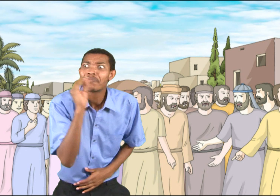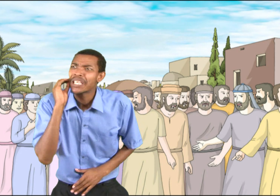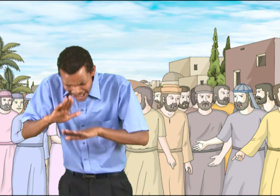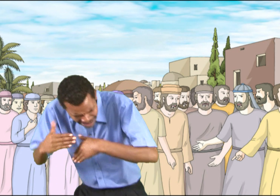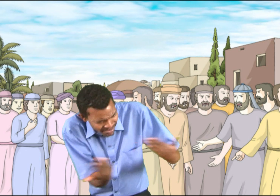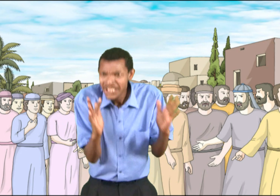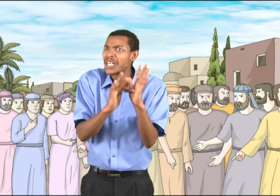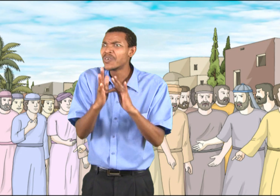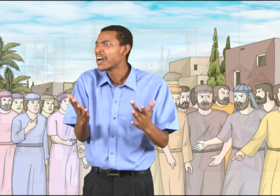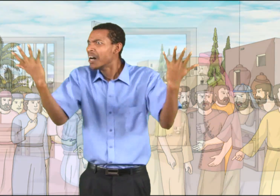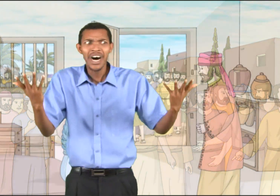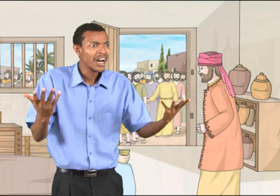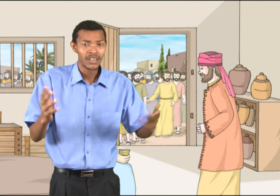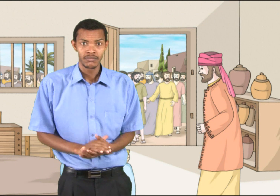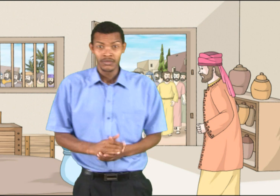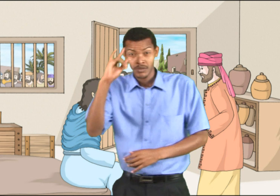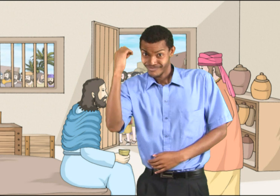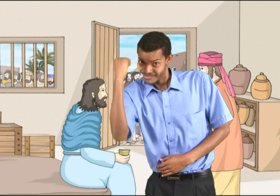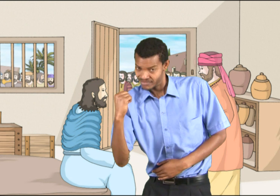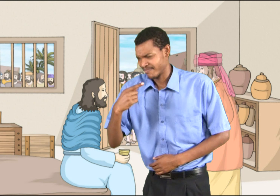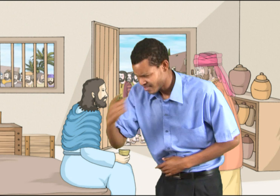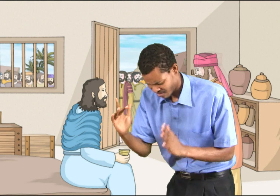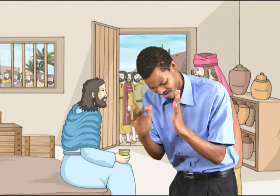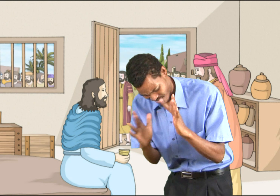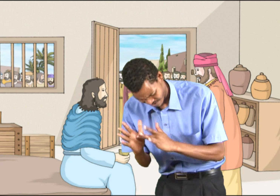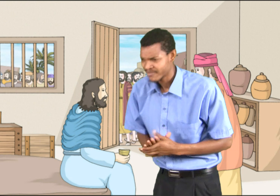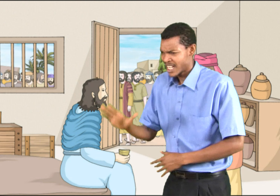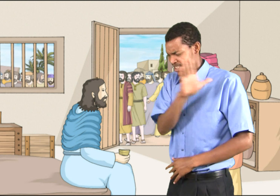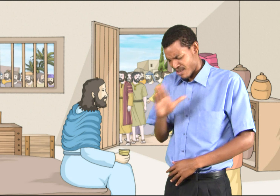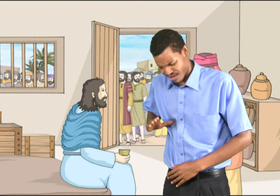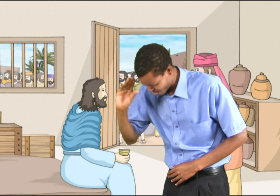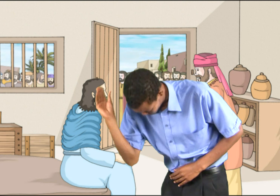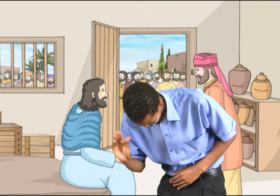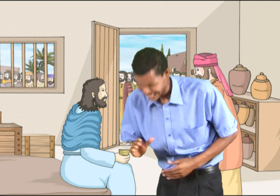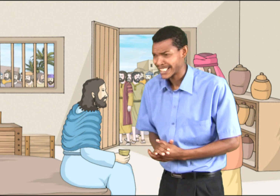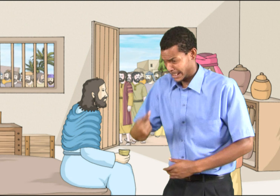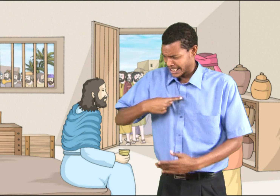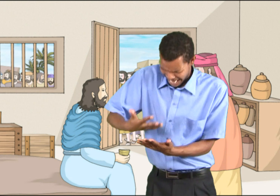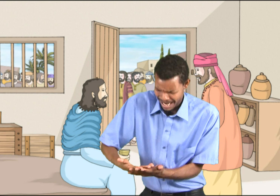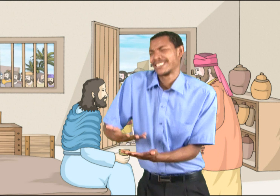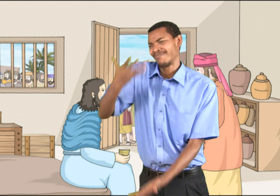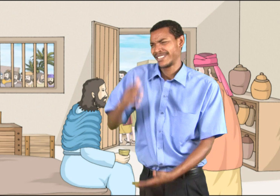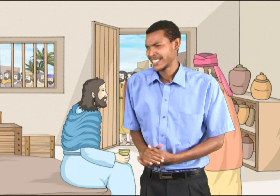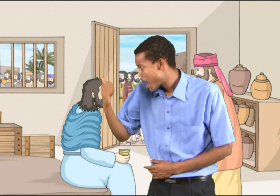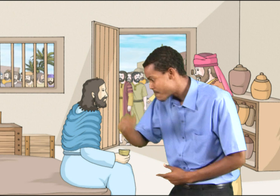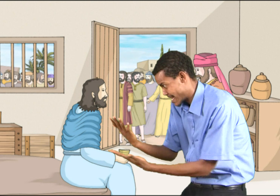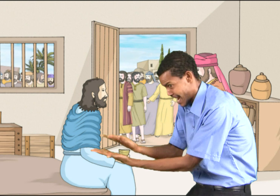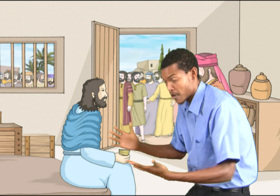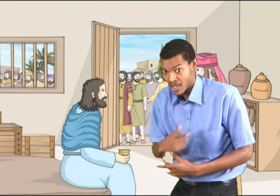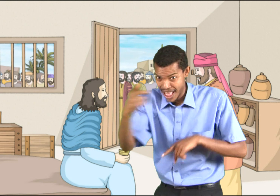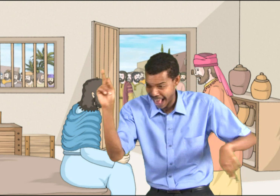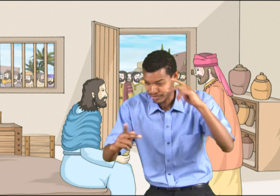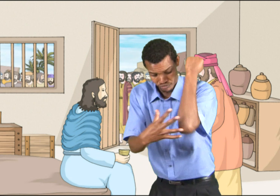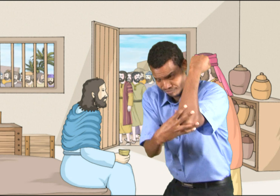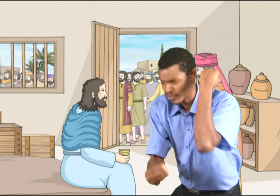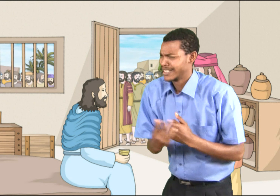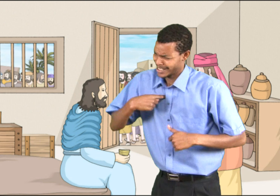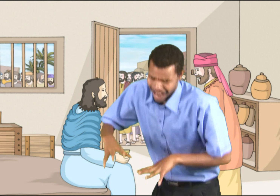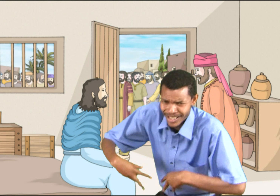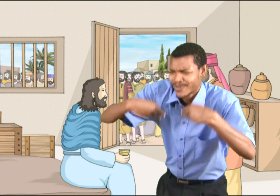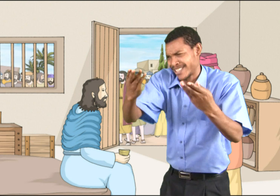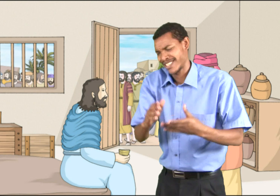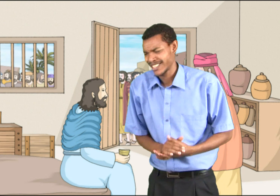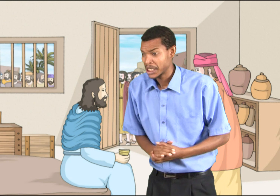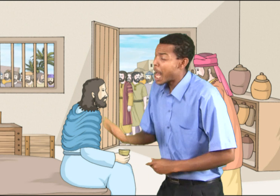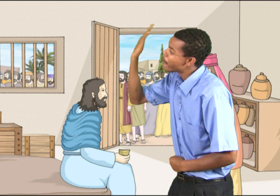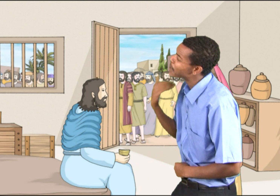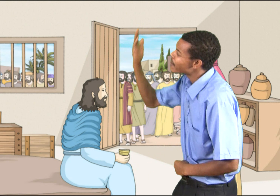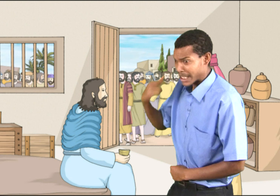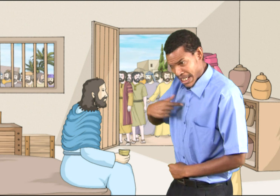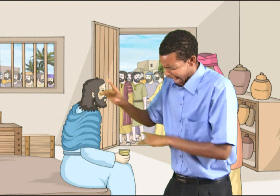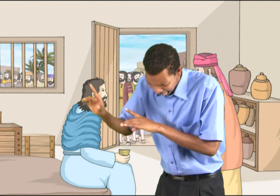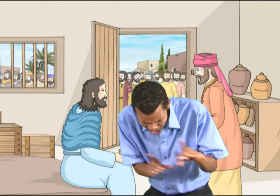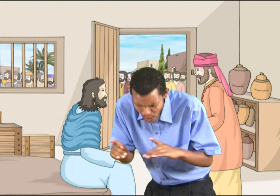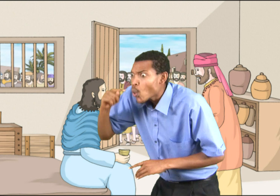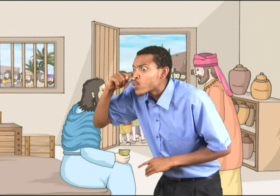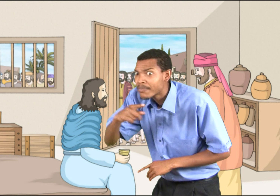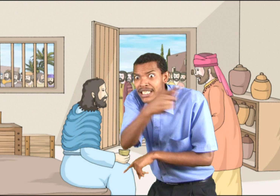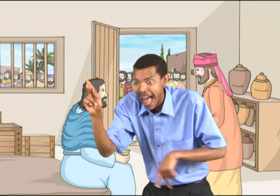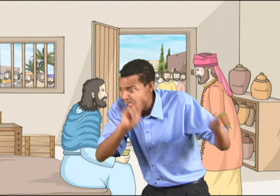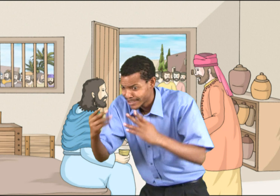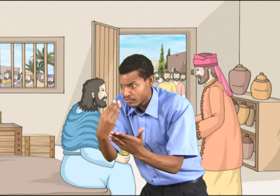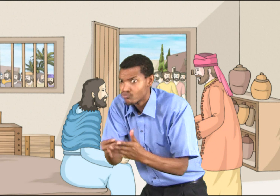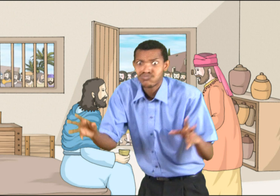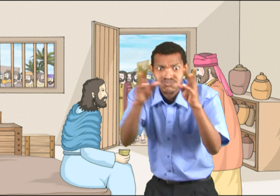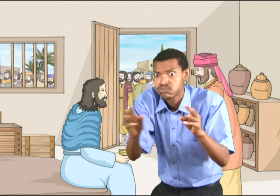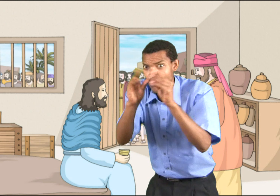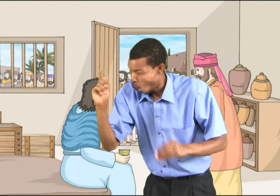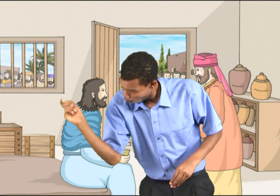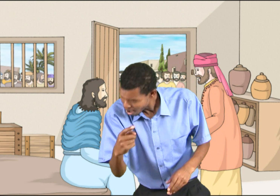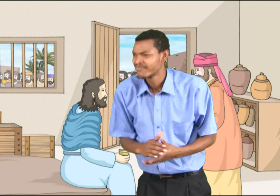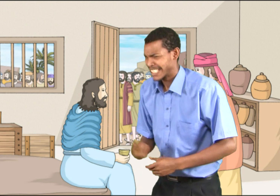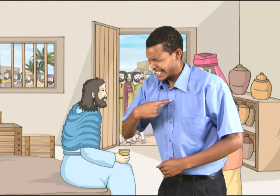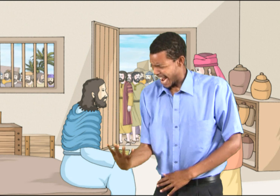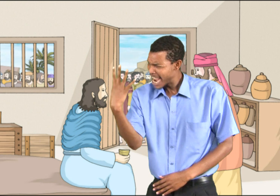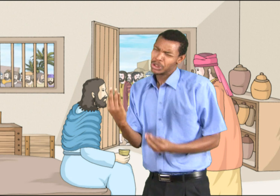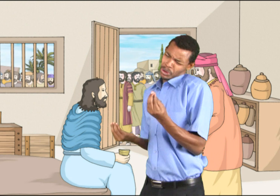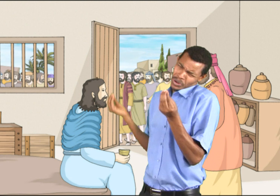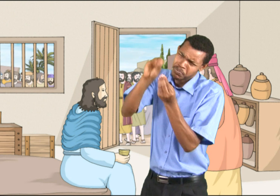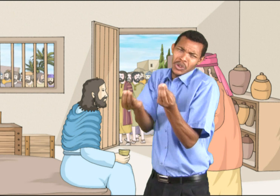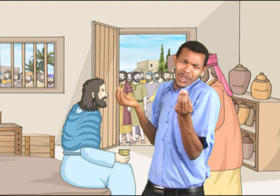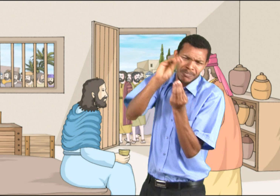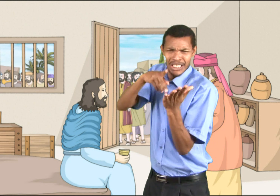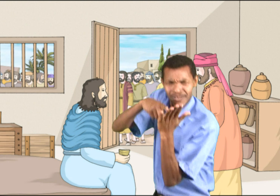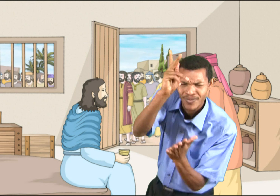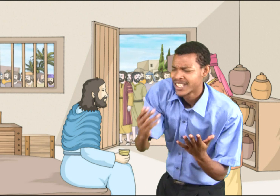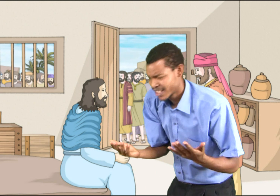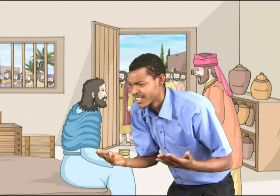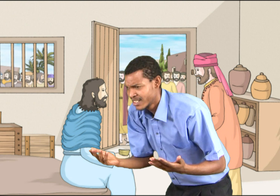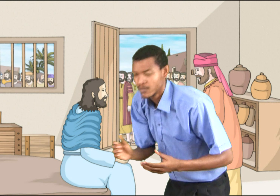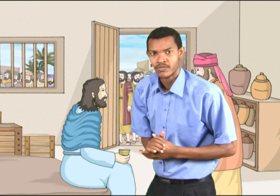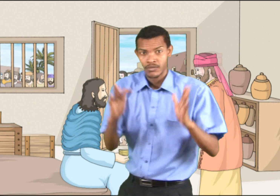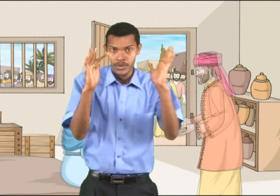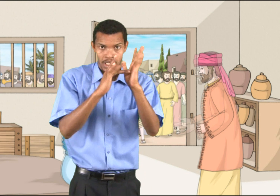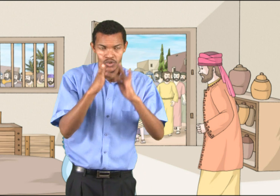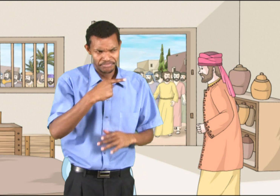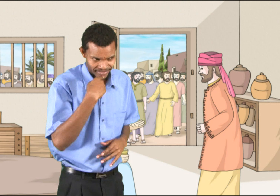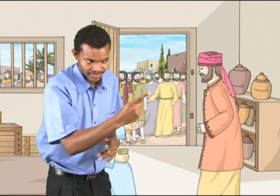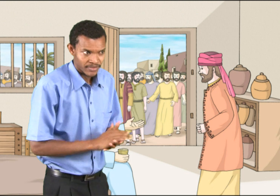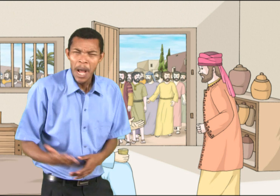But Zacchaeus stood up and said to the Lord, “Look, Lord, half of my possessions I give to the poor, and if I have cheated anyone, I will repay it fourfold.”